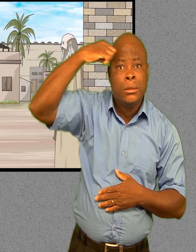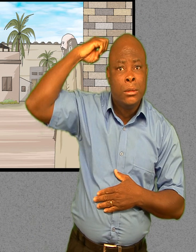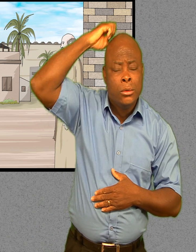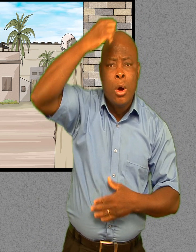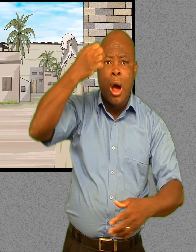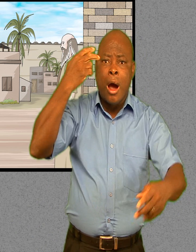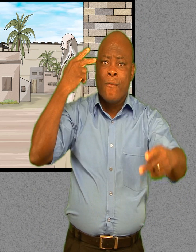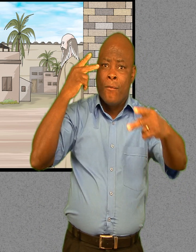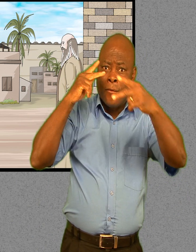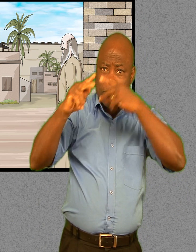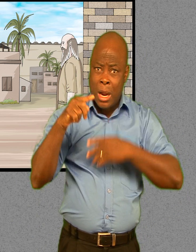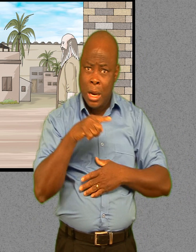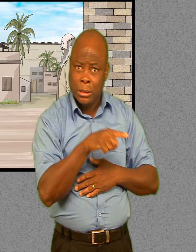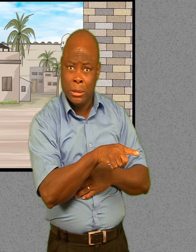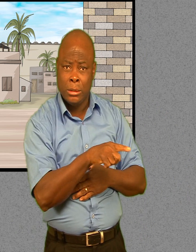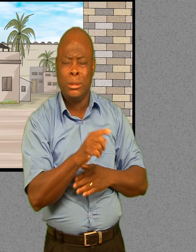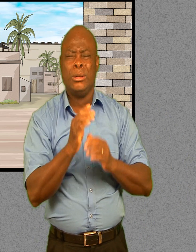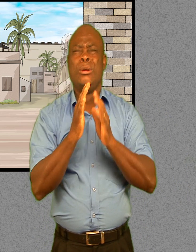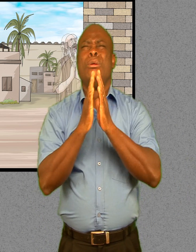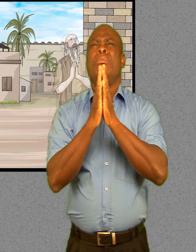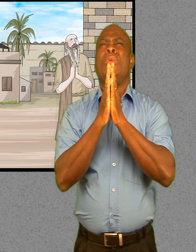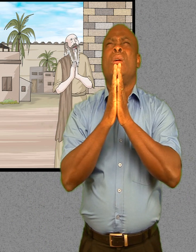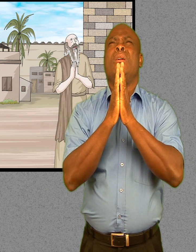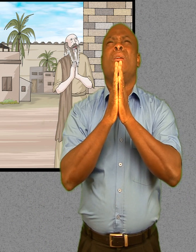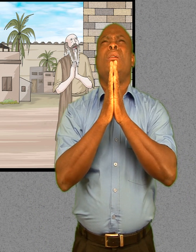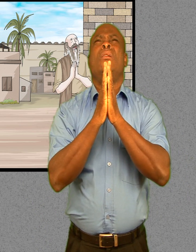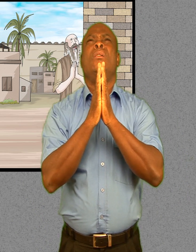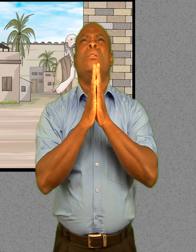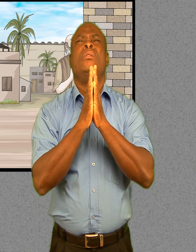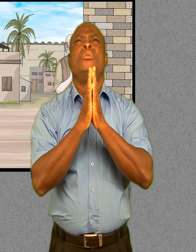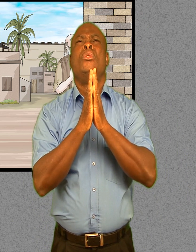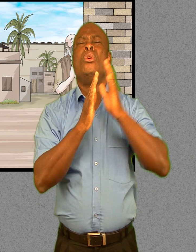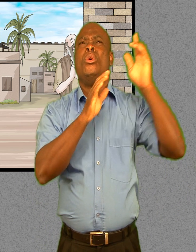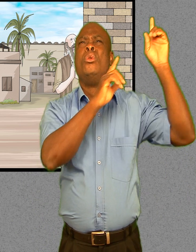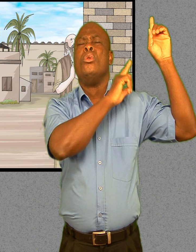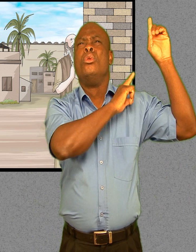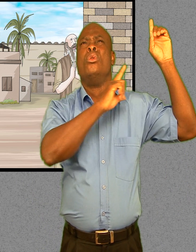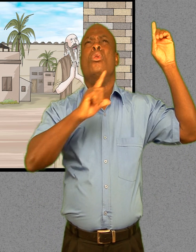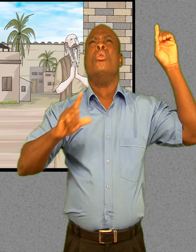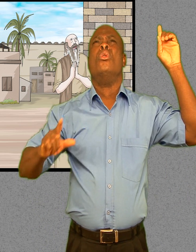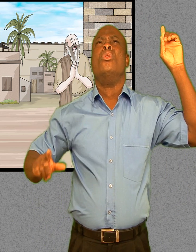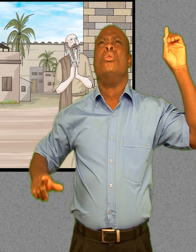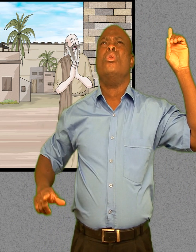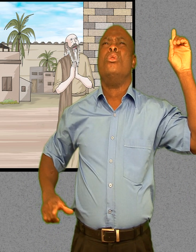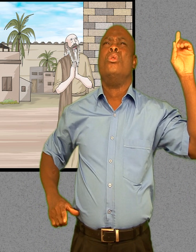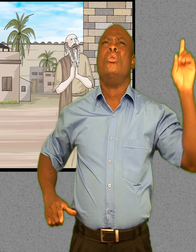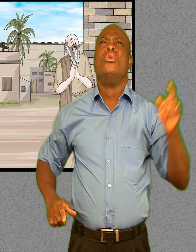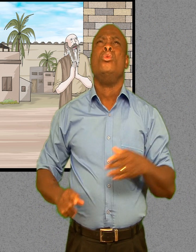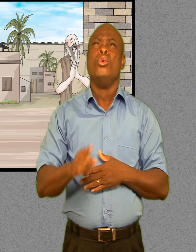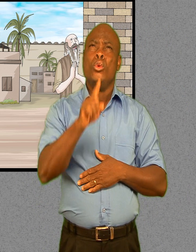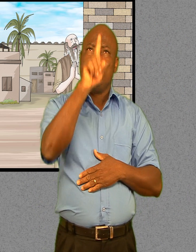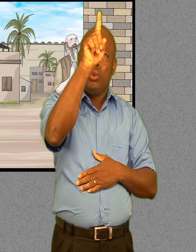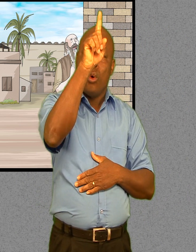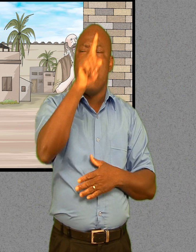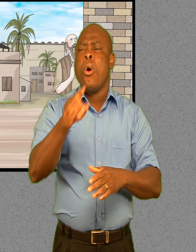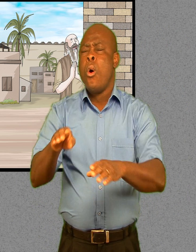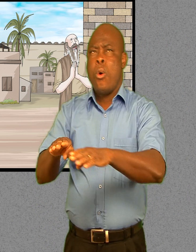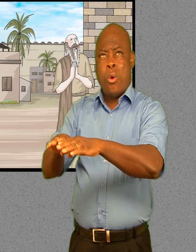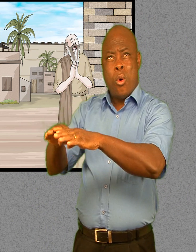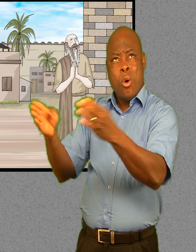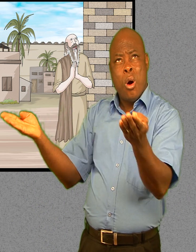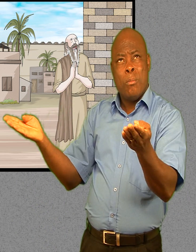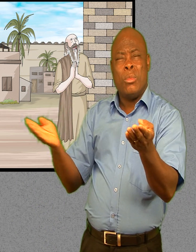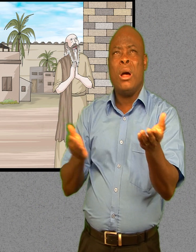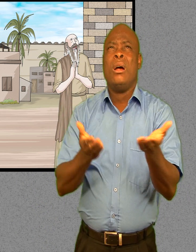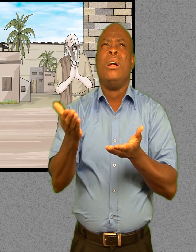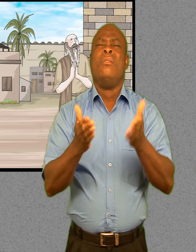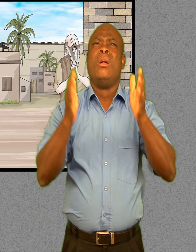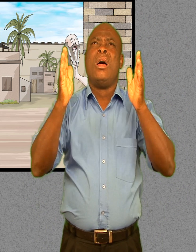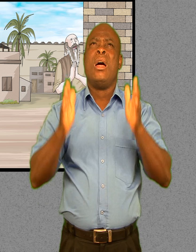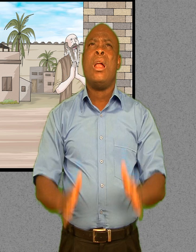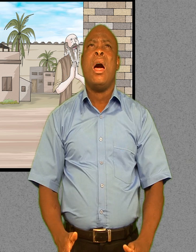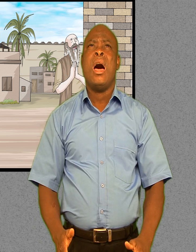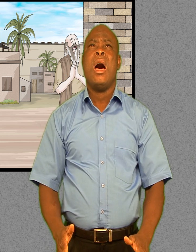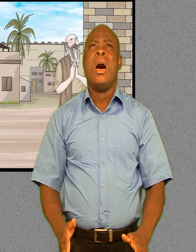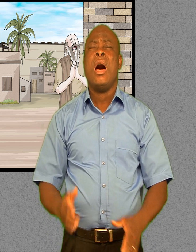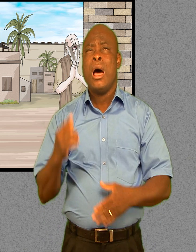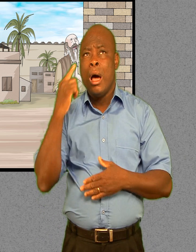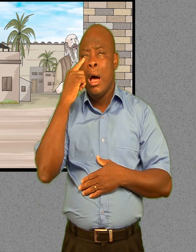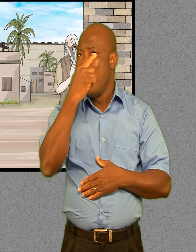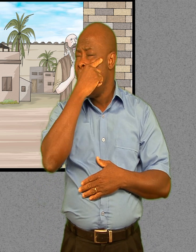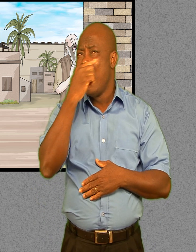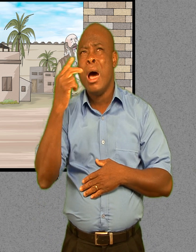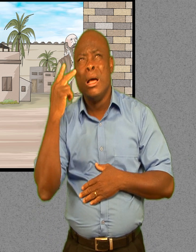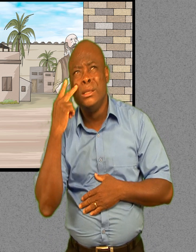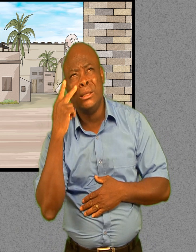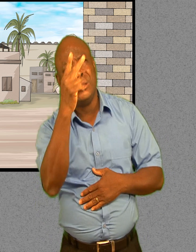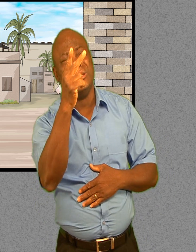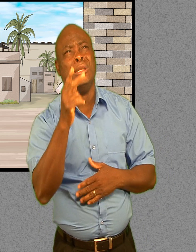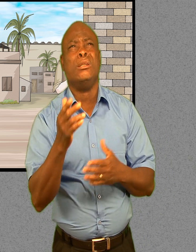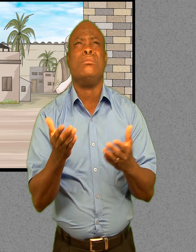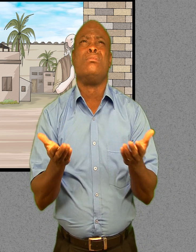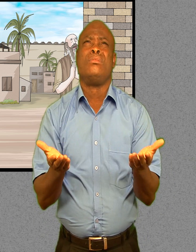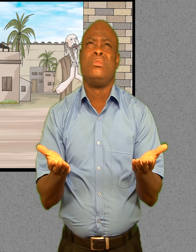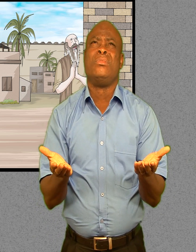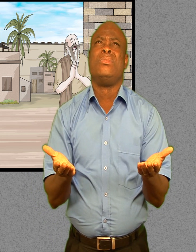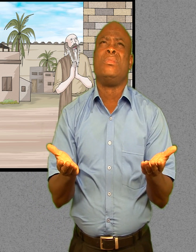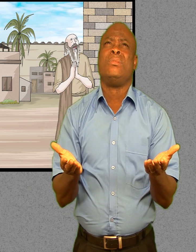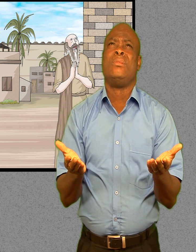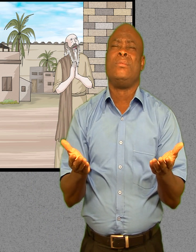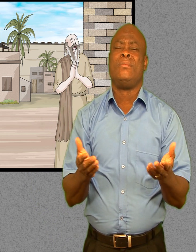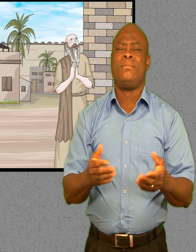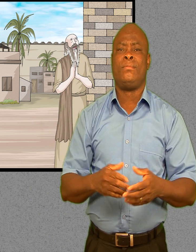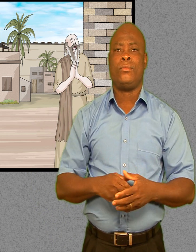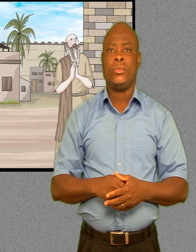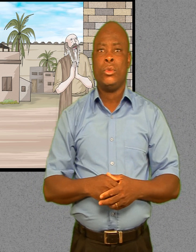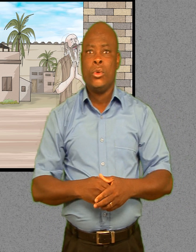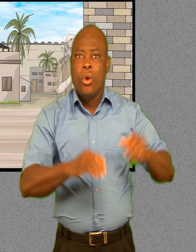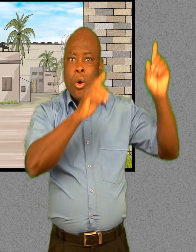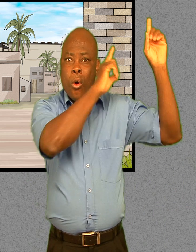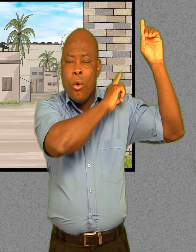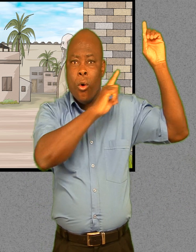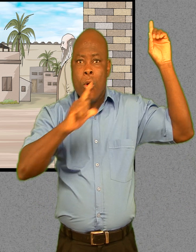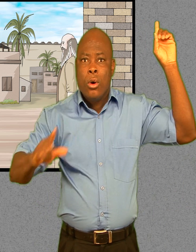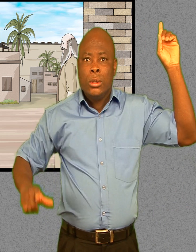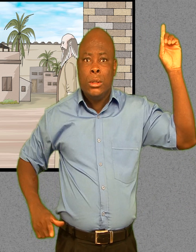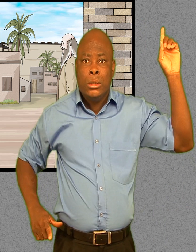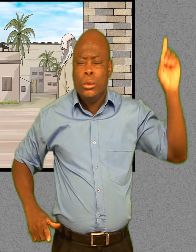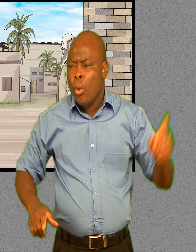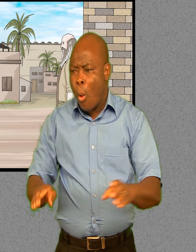Then Elisha prayed, “O LORD, please open his eyes that he may see.”